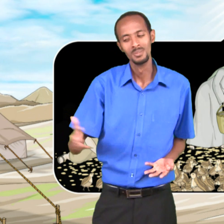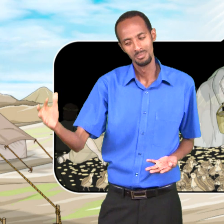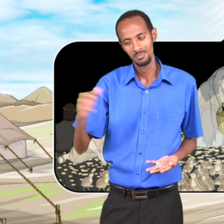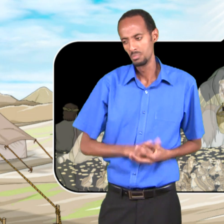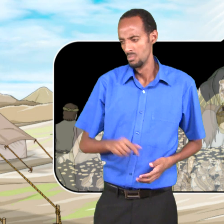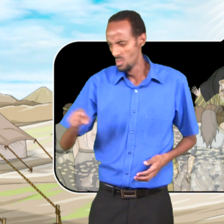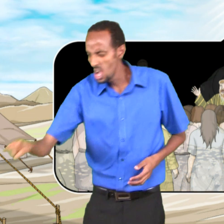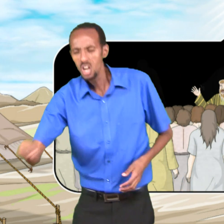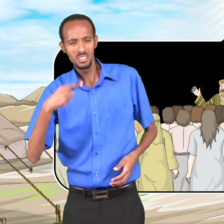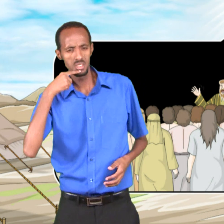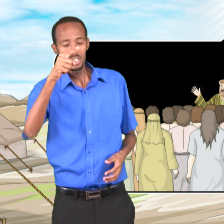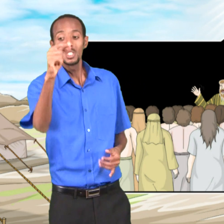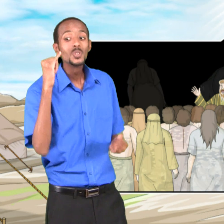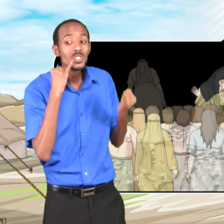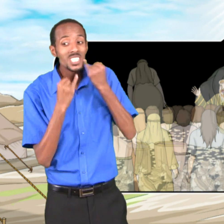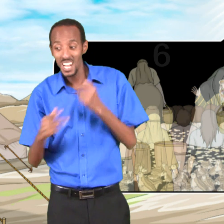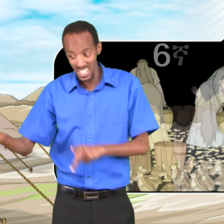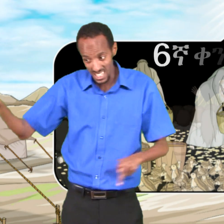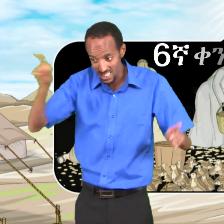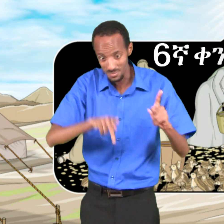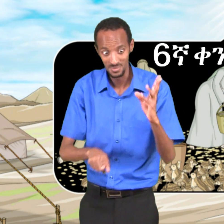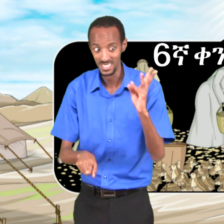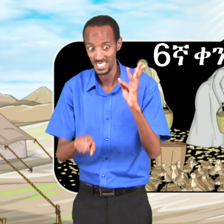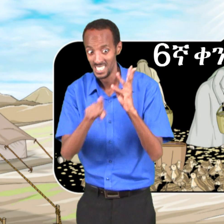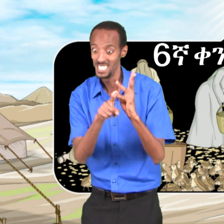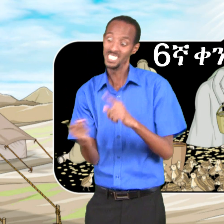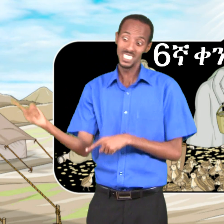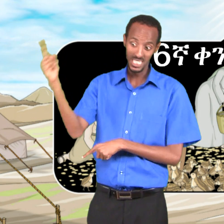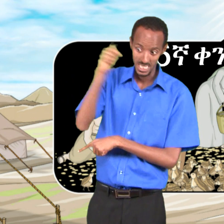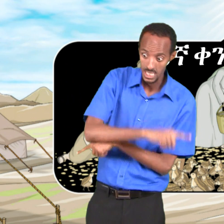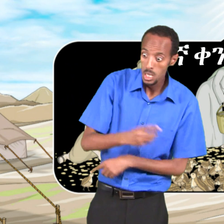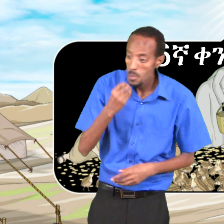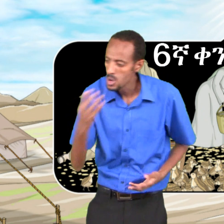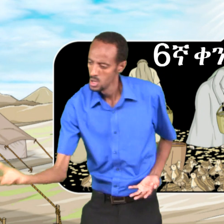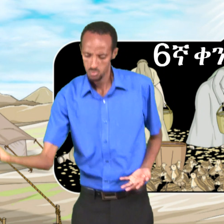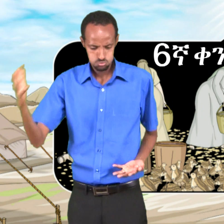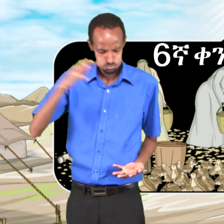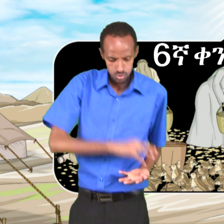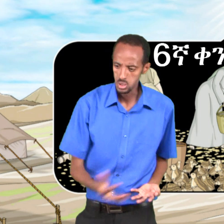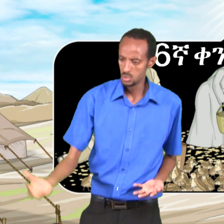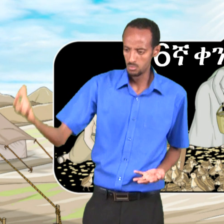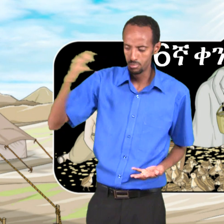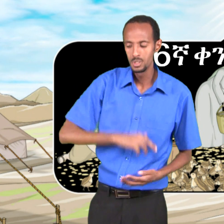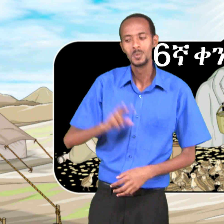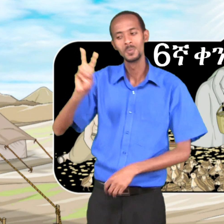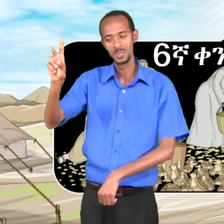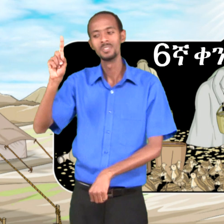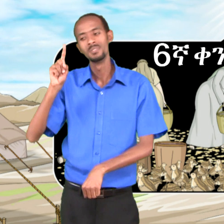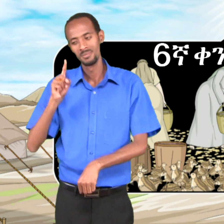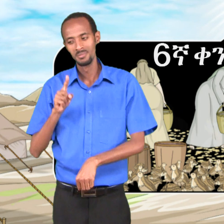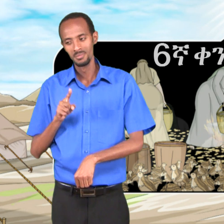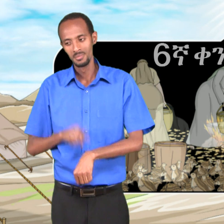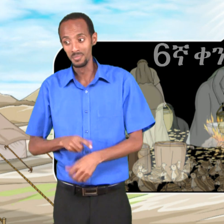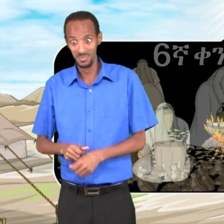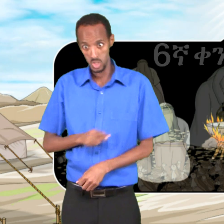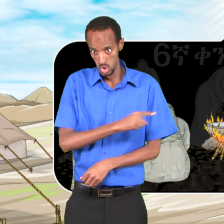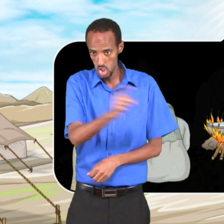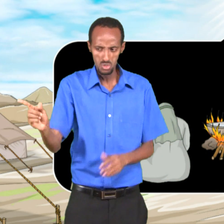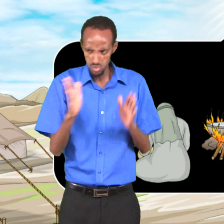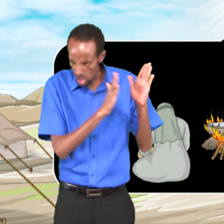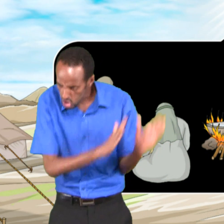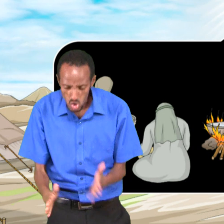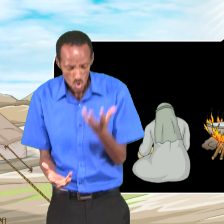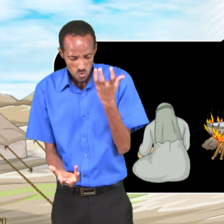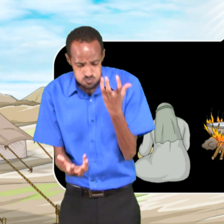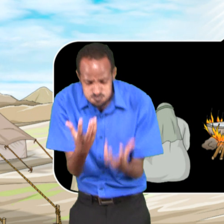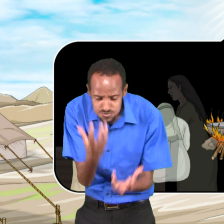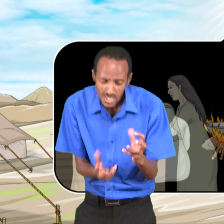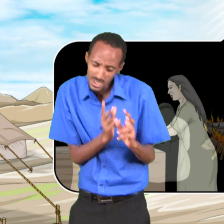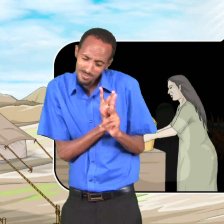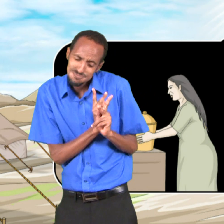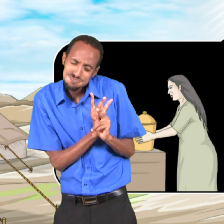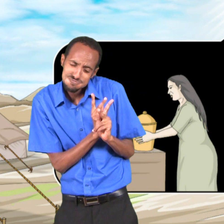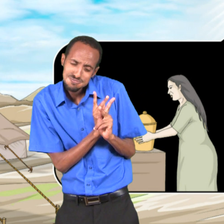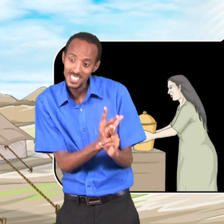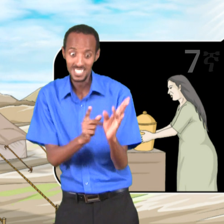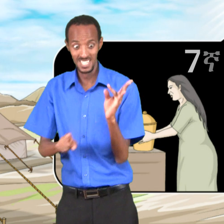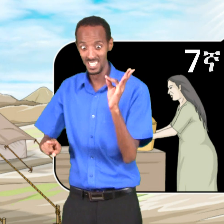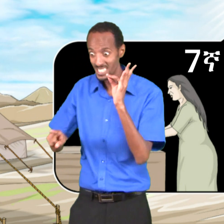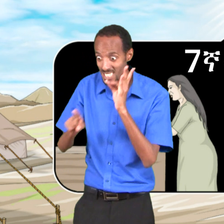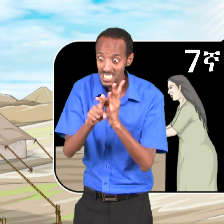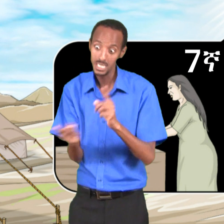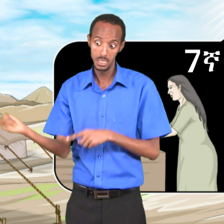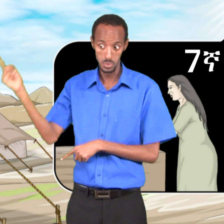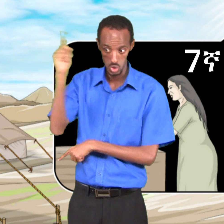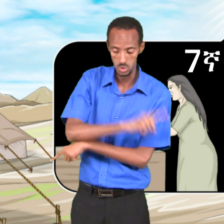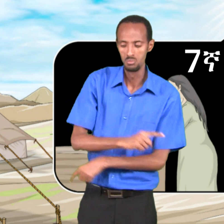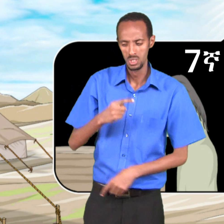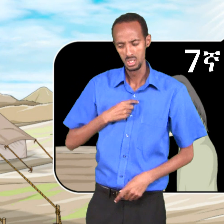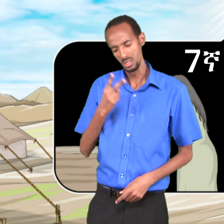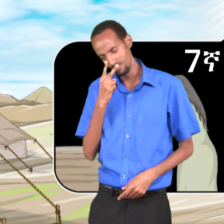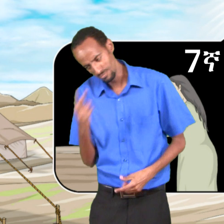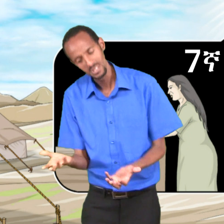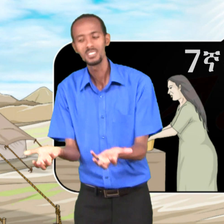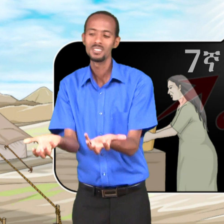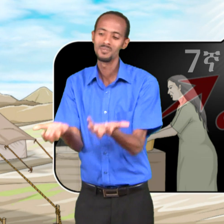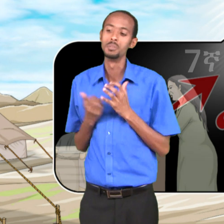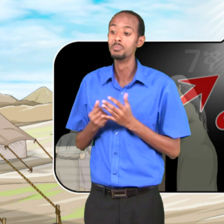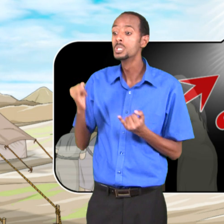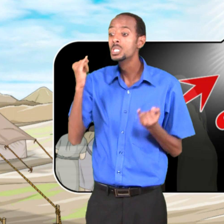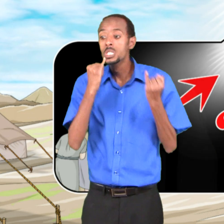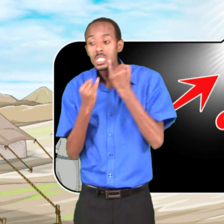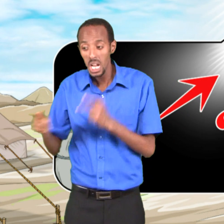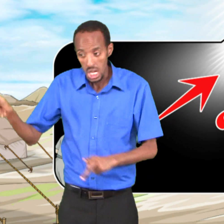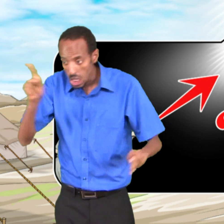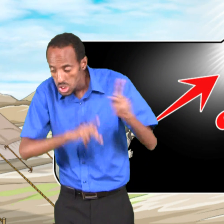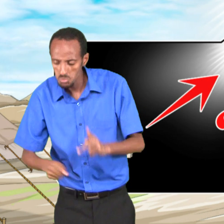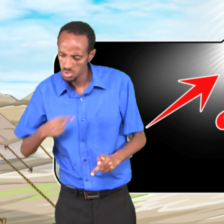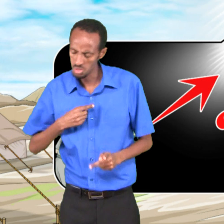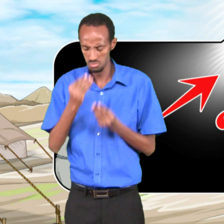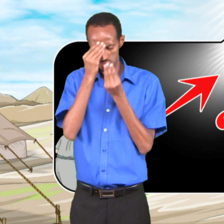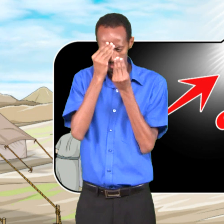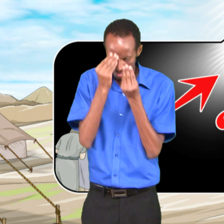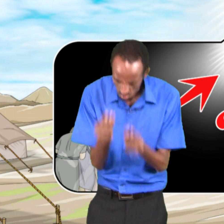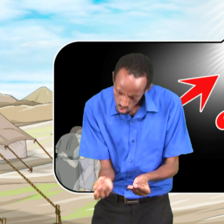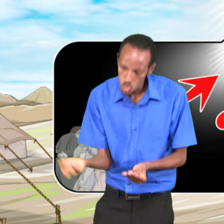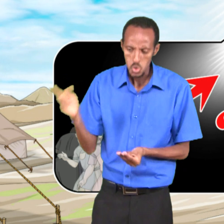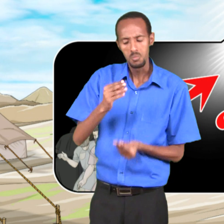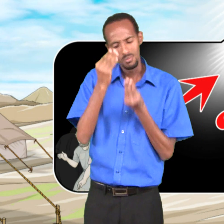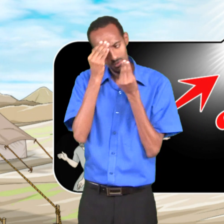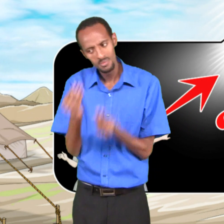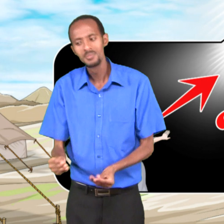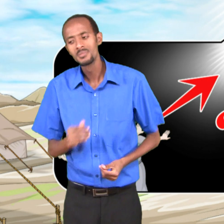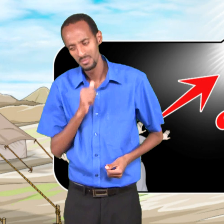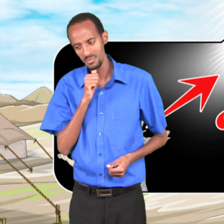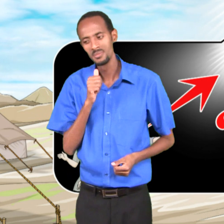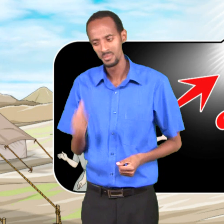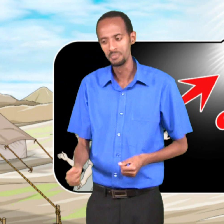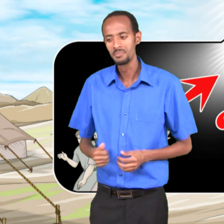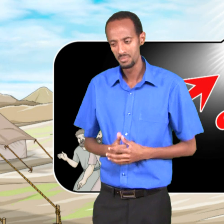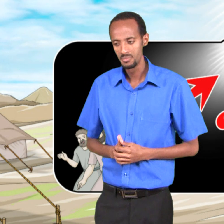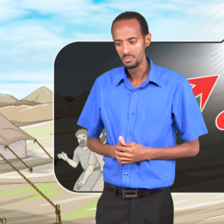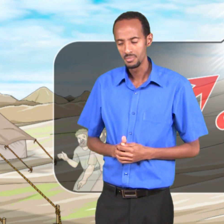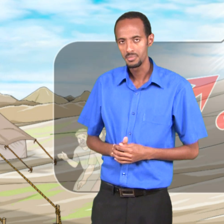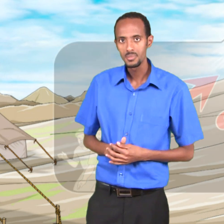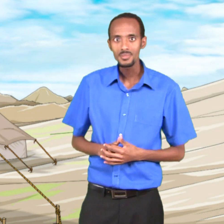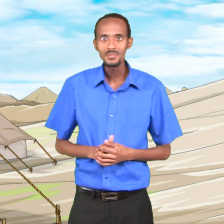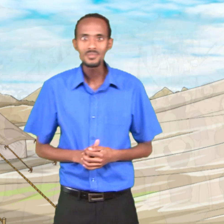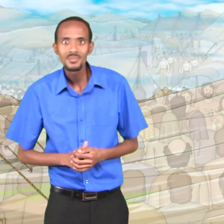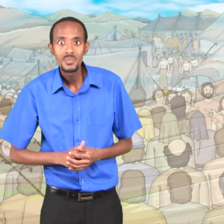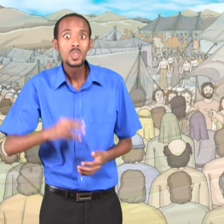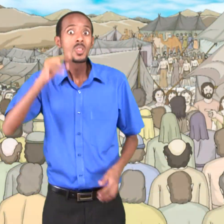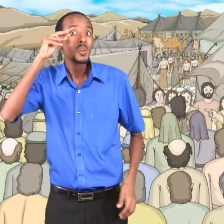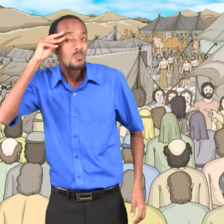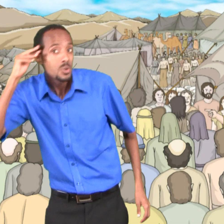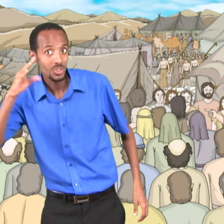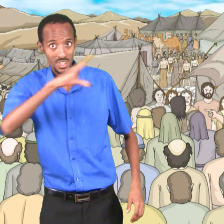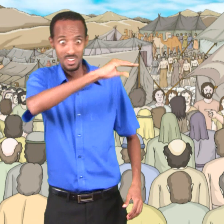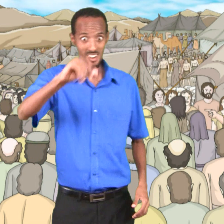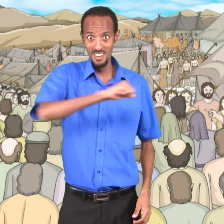Then on the sixth day, when they prepare what they bring in, it will be twice as much as they gather on the other days.”